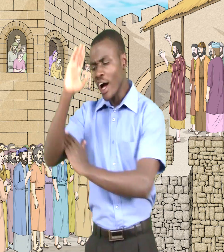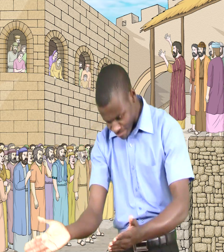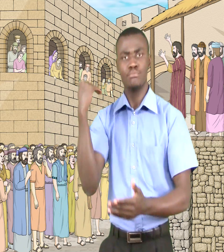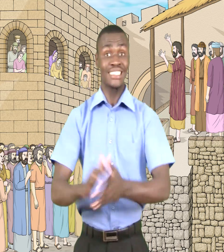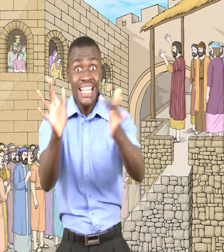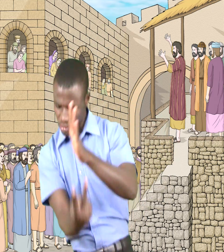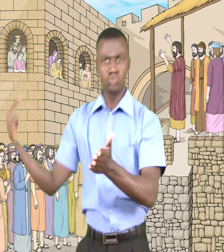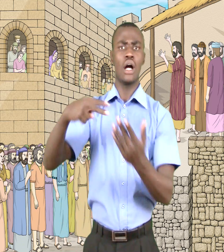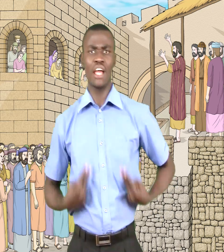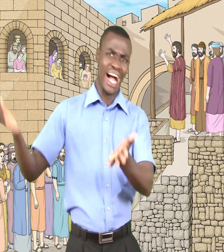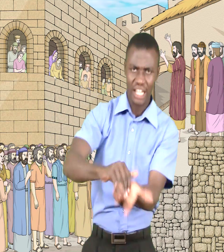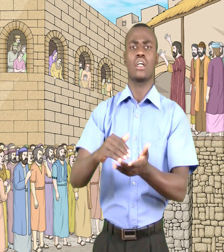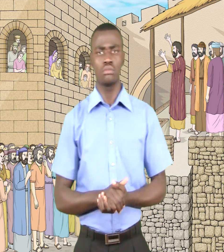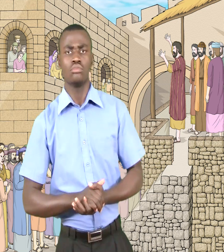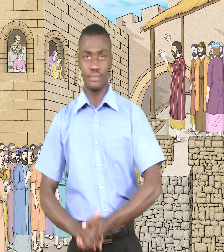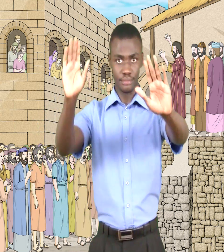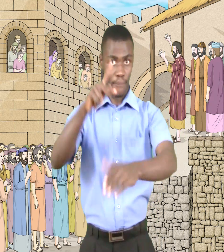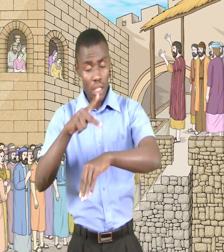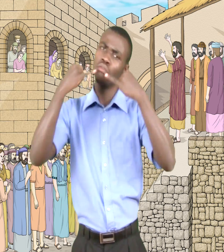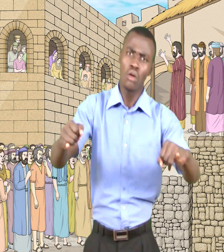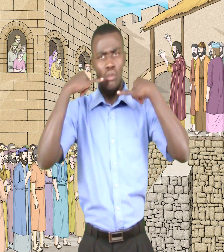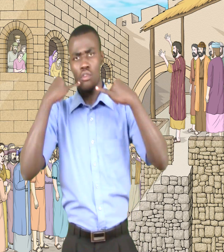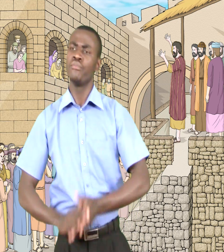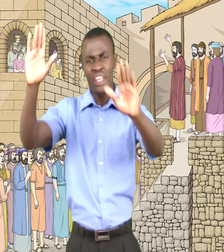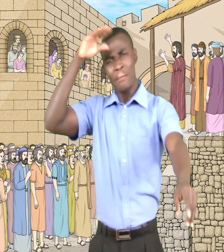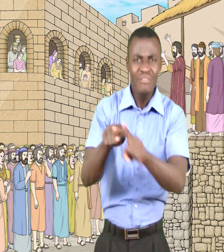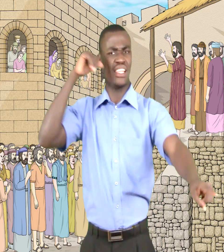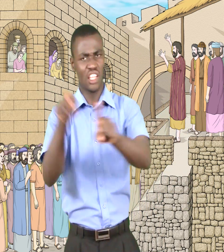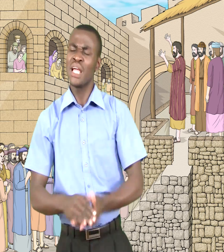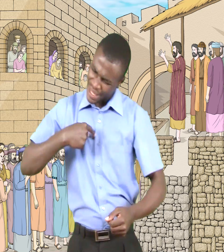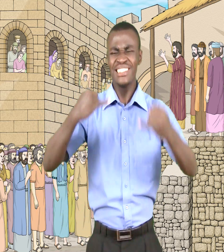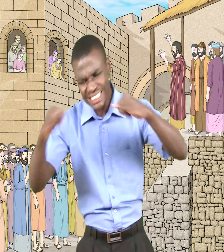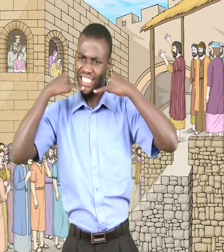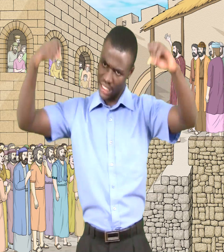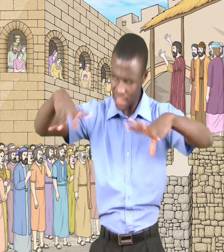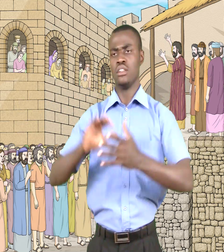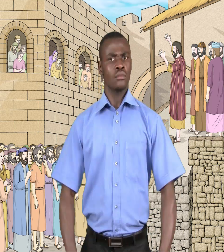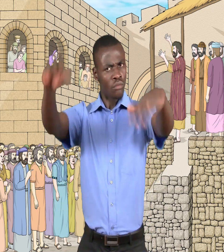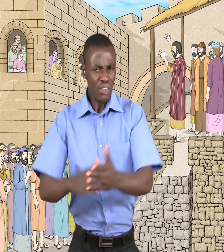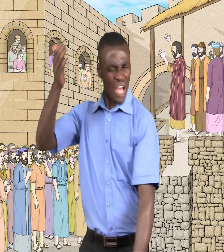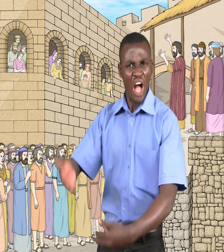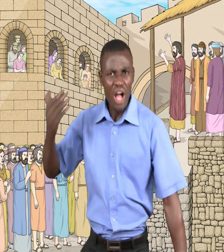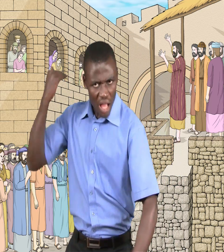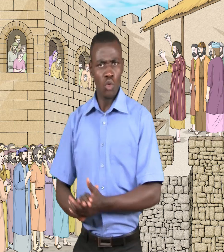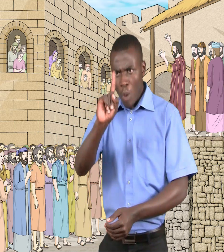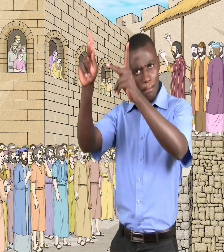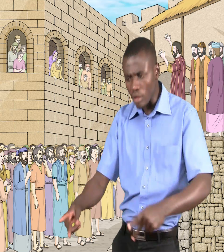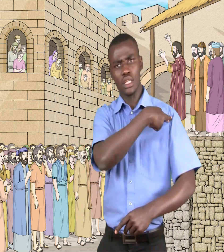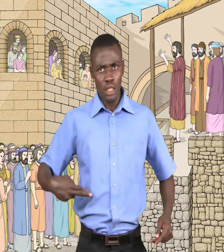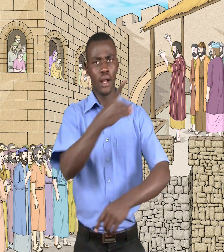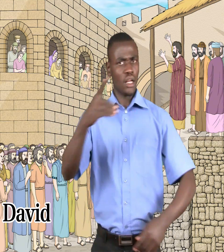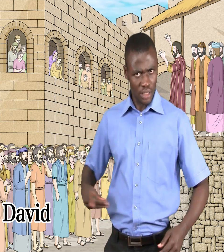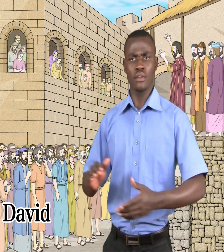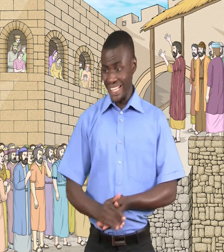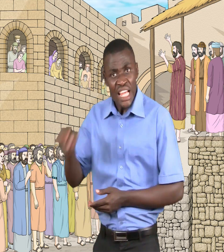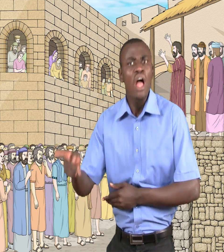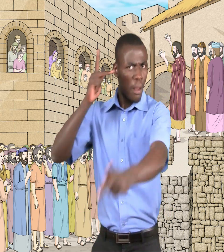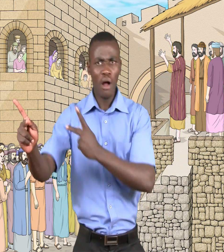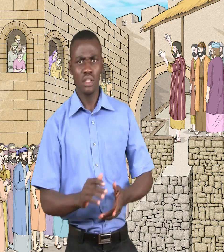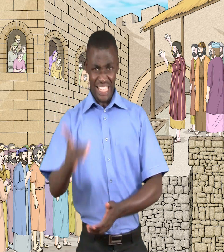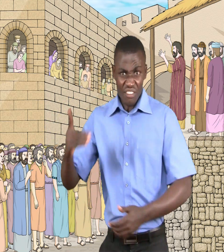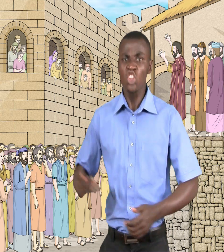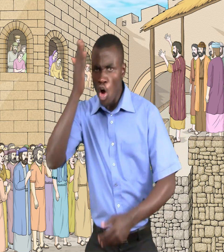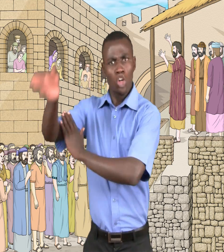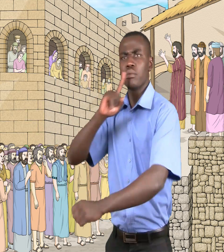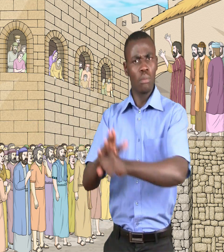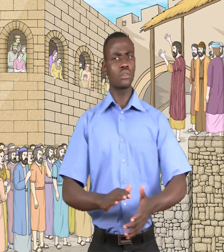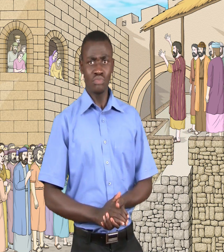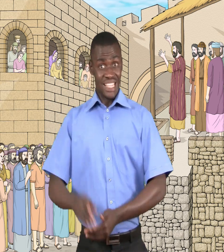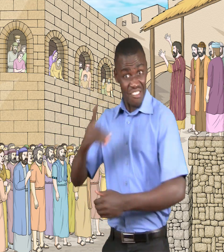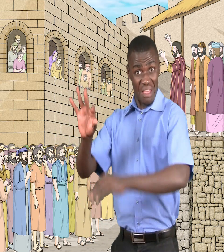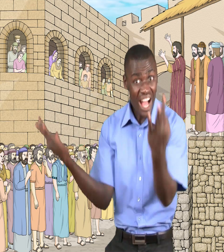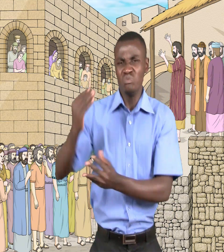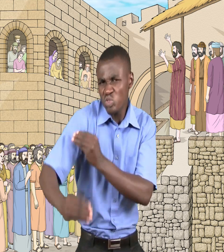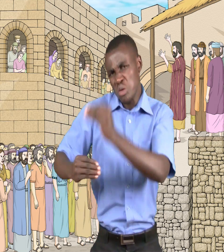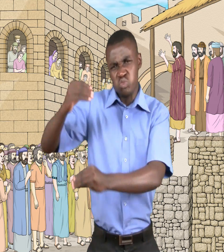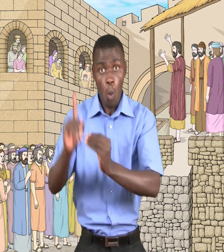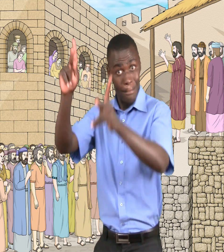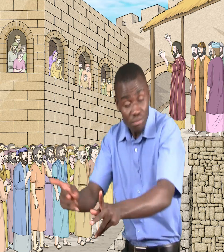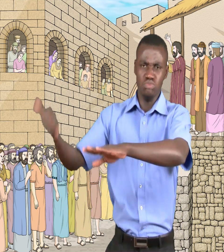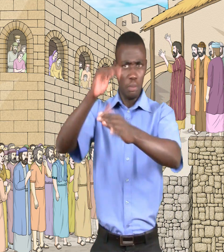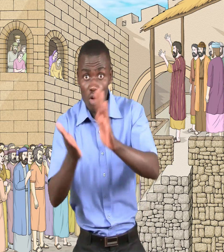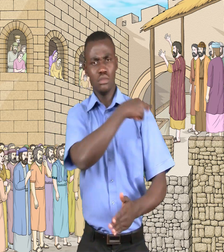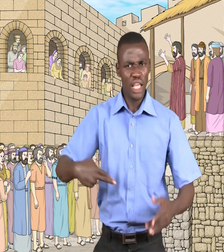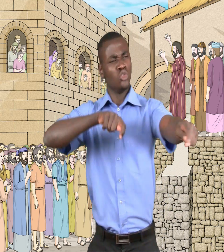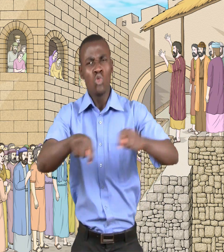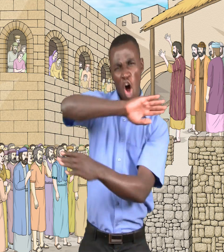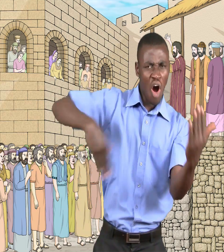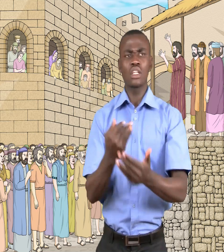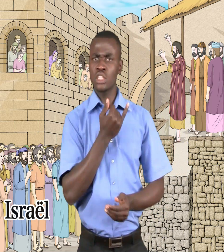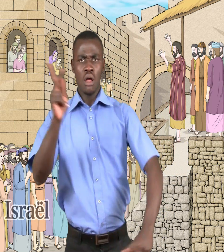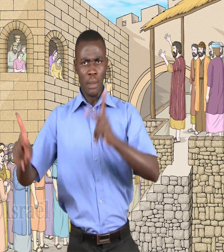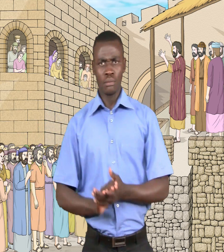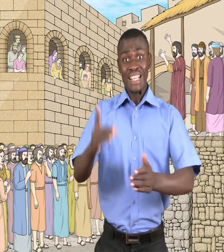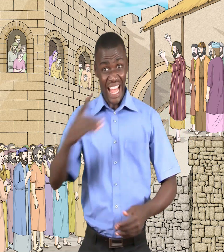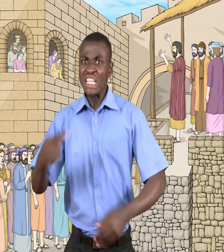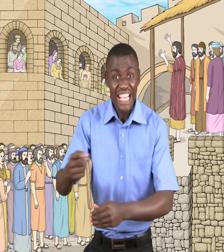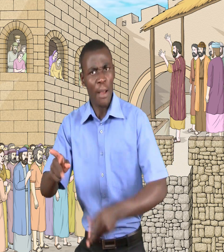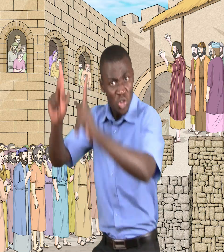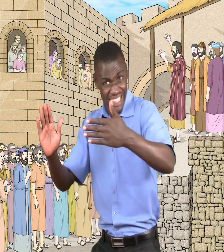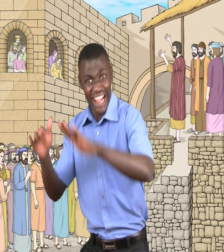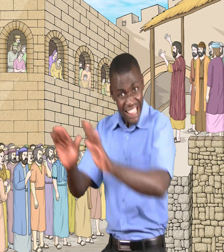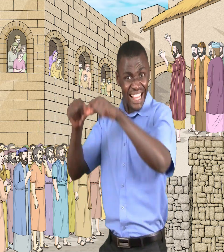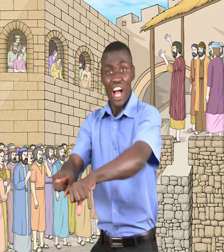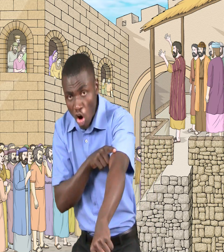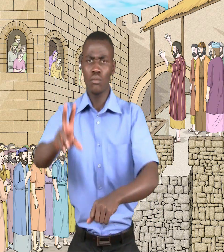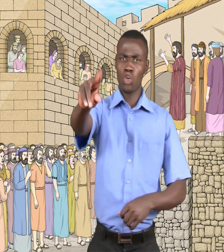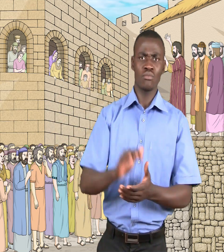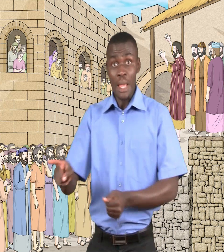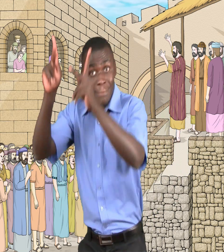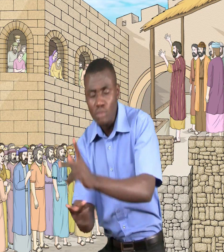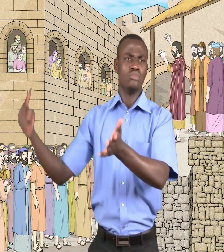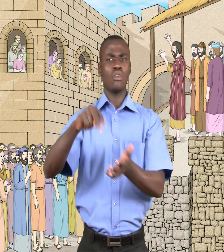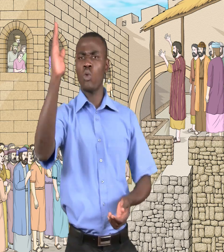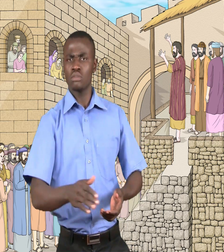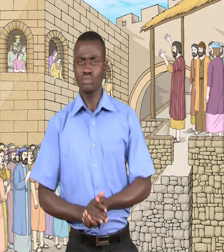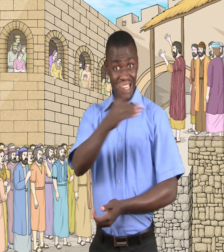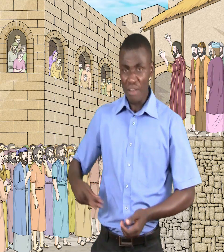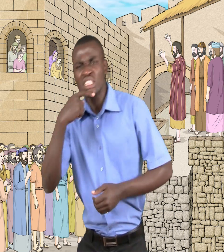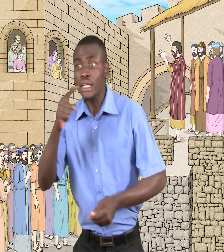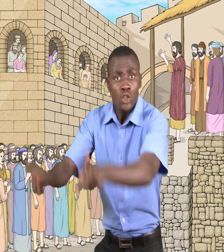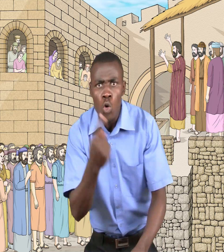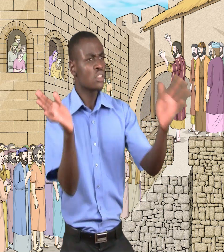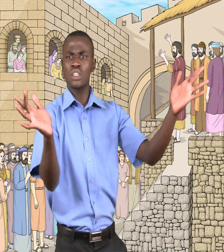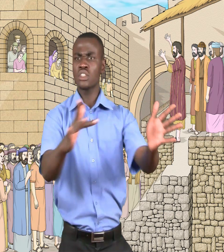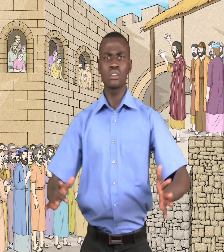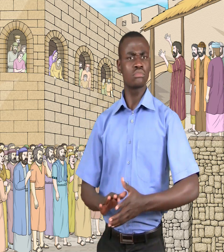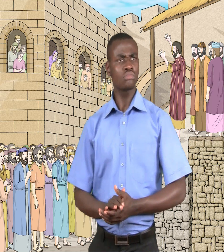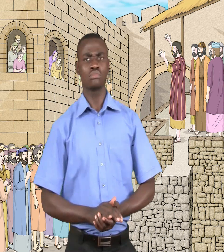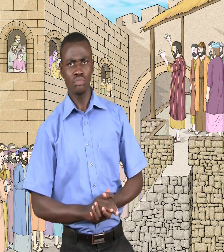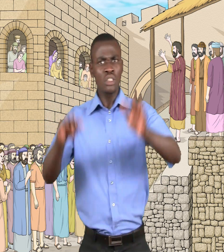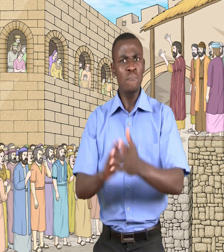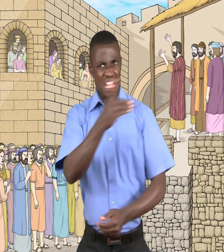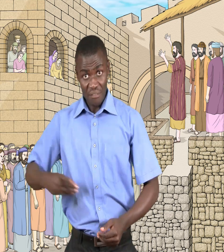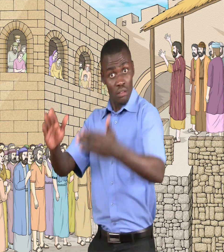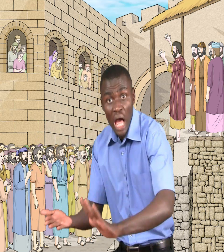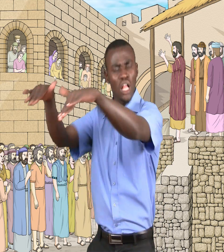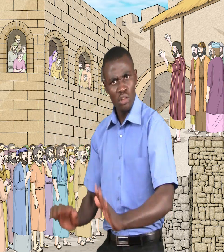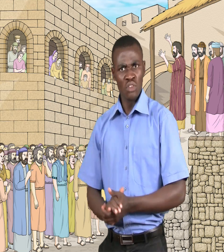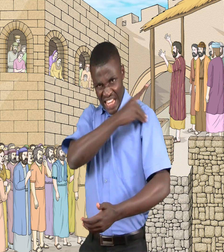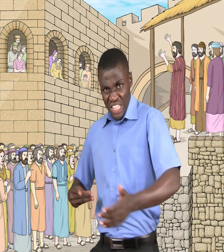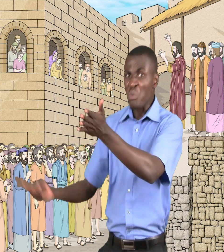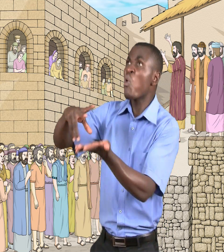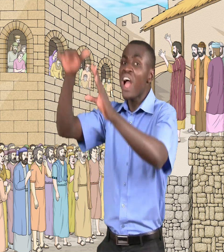my body also will dwell in hope, because You will not abandon my soul to Hades, nor will You let Your Holy One see decay. You have made known to me the paths of life; You will fill me with joy in Your presence.’ Brothers, I can tell you with confidence that the patriarch David died and was buried, and his tomb is with us to this day. But he was a prophet and knew that God had promised him on oath that He would place one of his descendants on his throne.